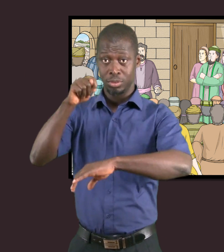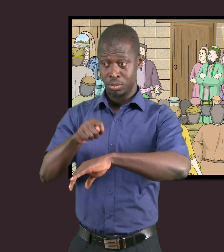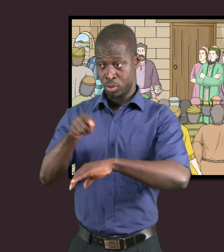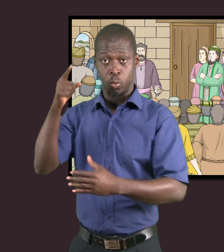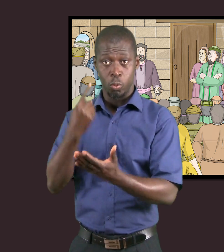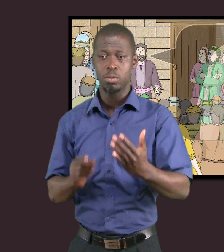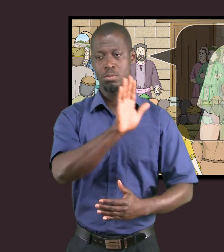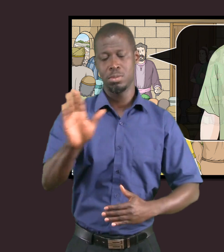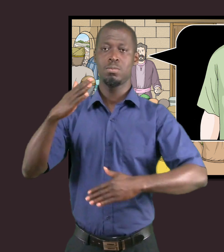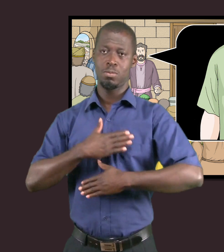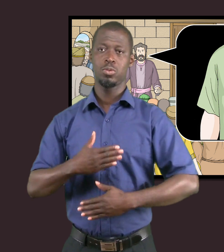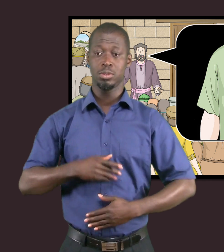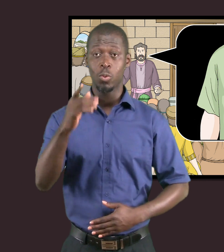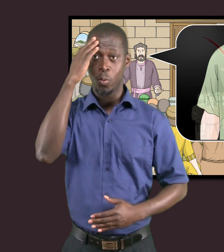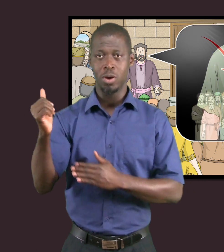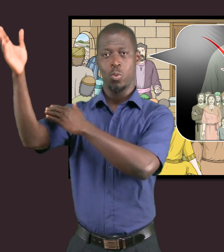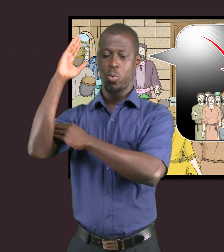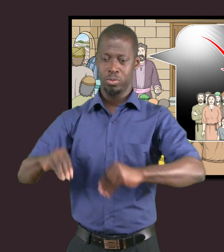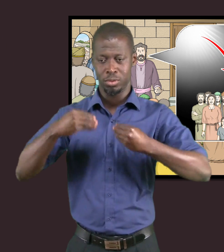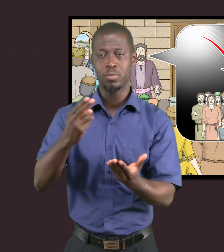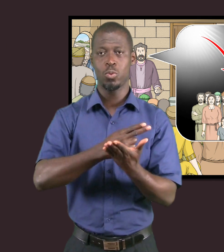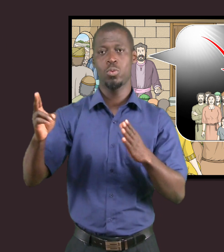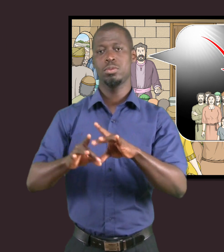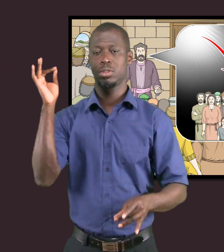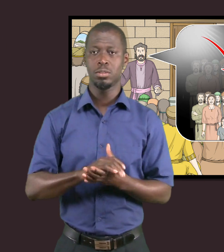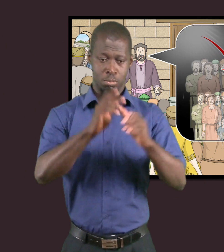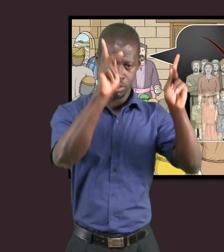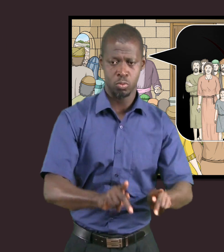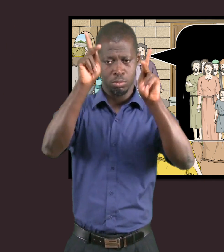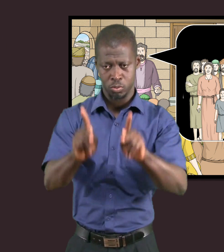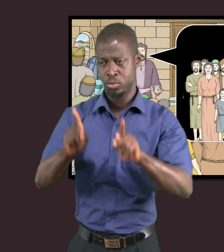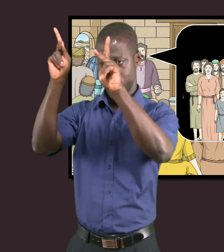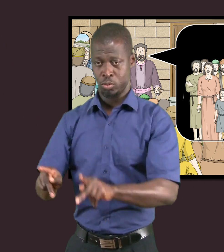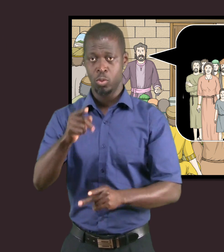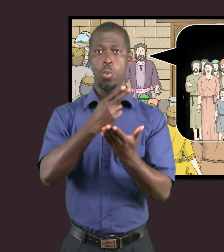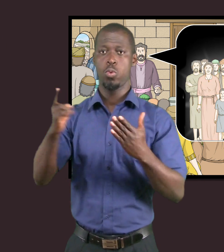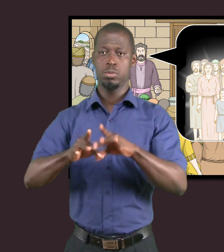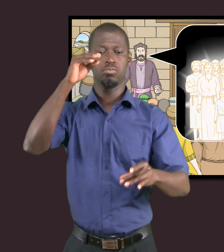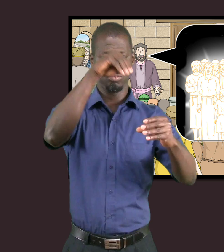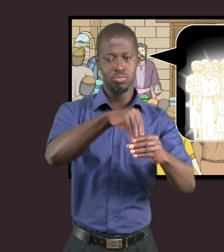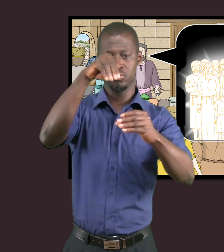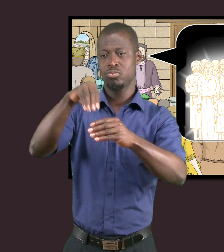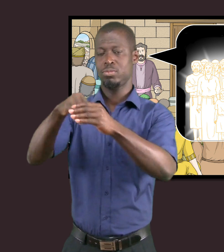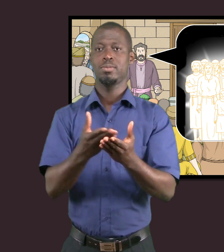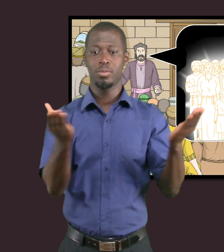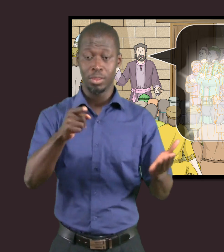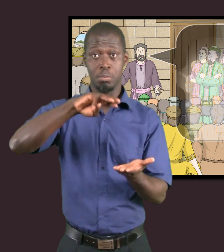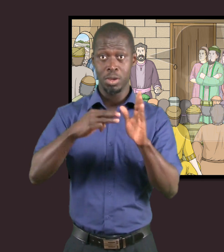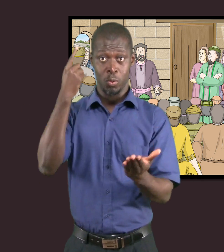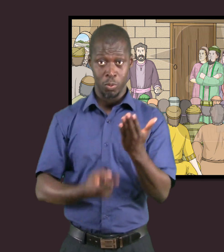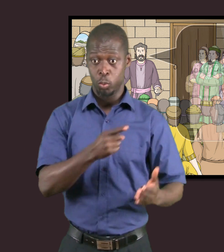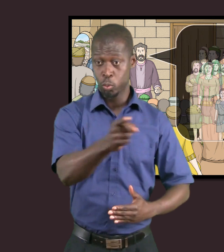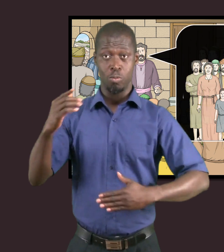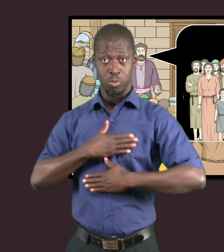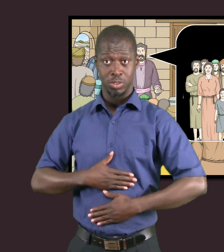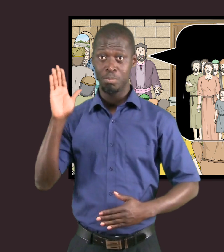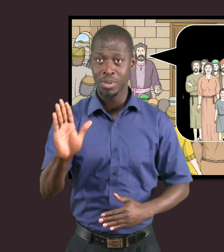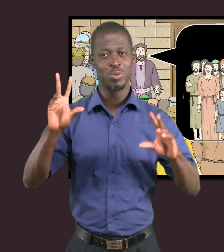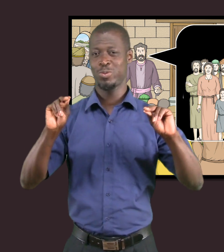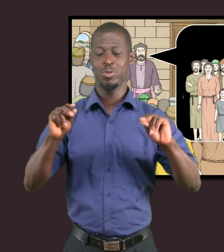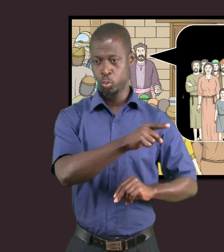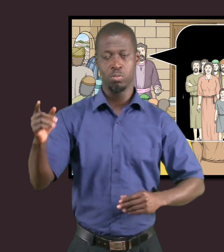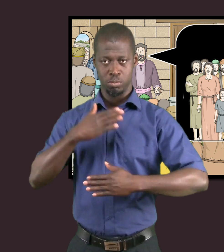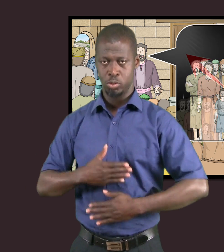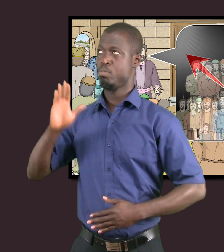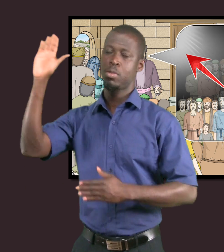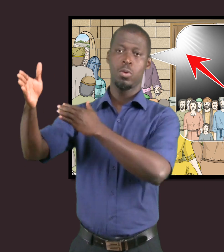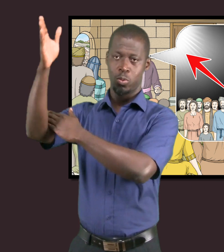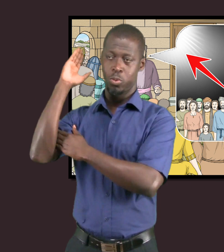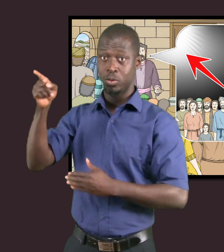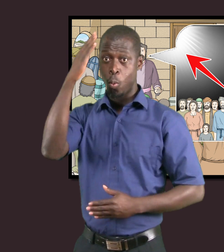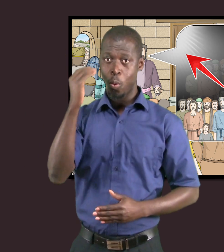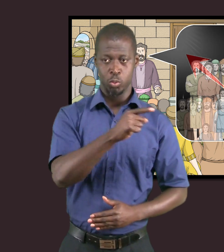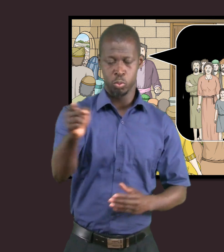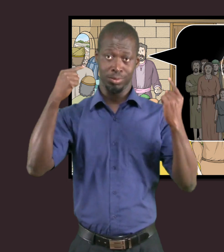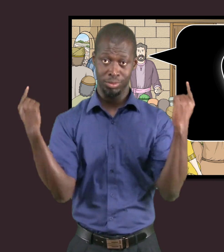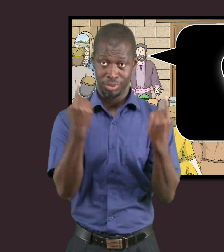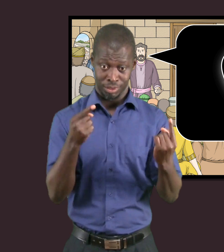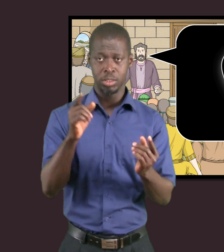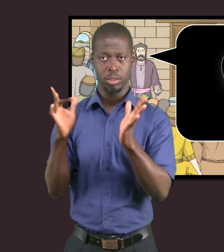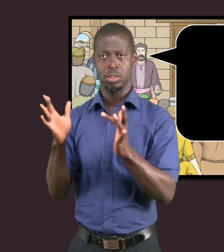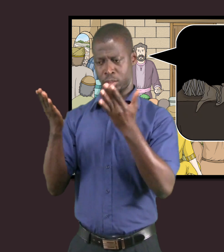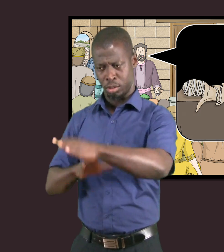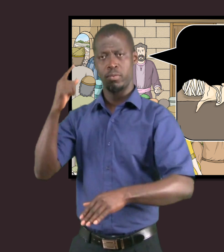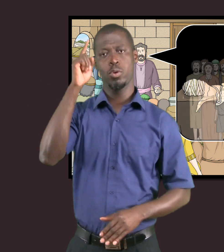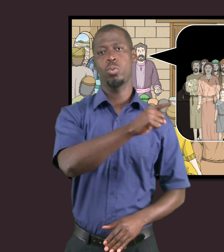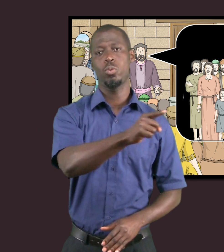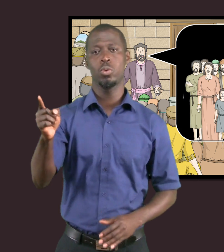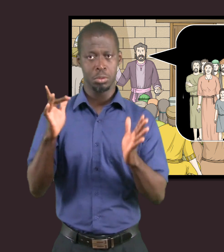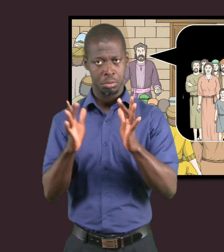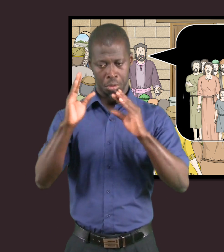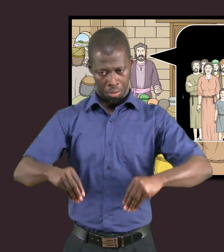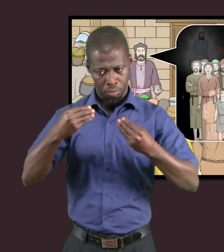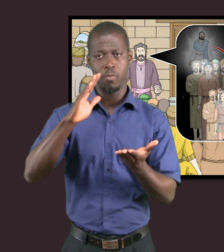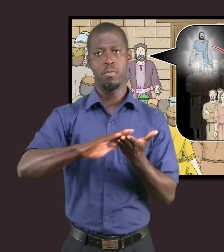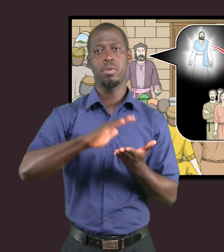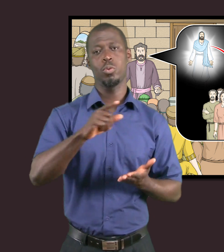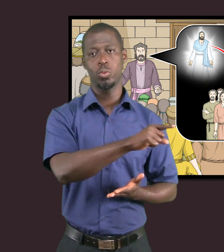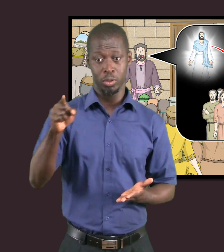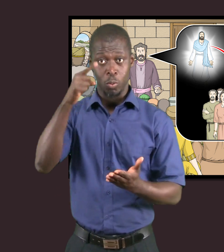Do you not know that your body is a temple of the Holy Spirit who is in you, whom you have received from God?